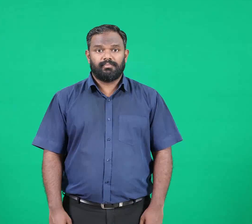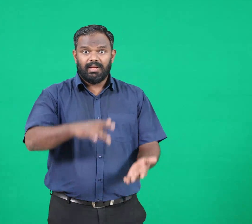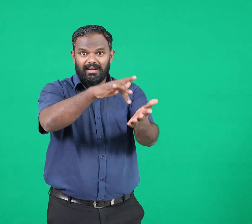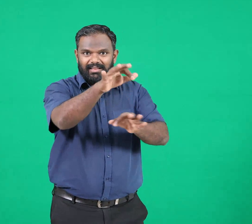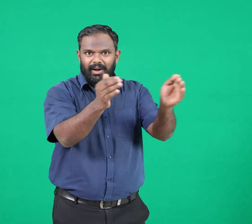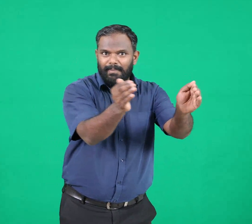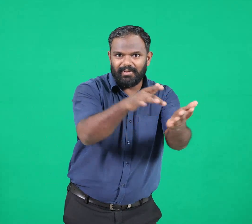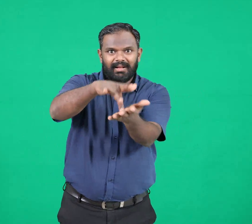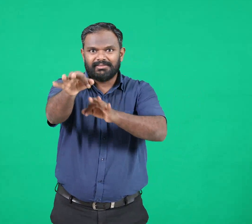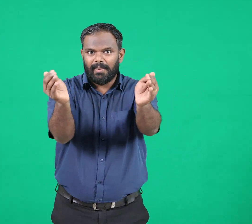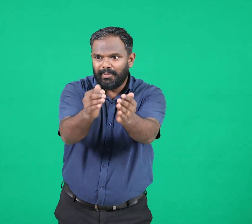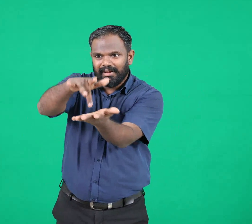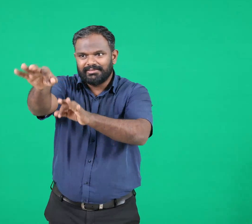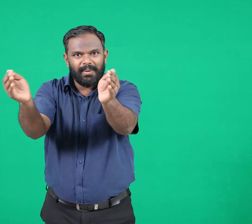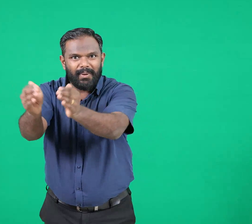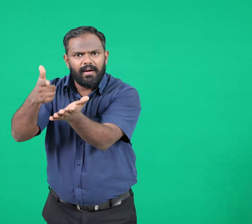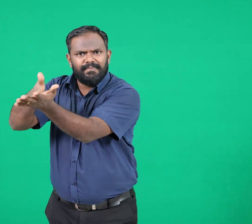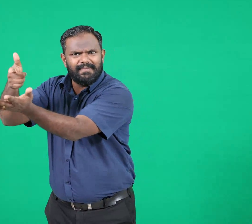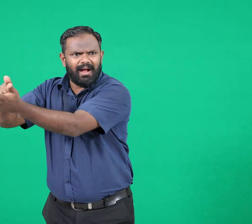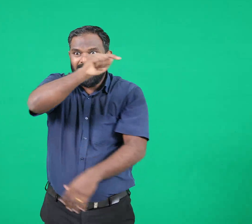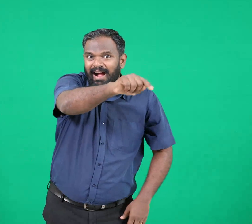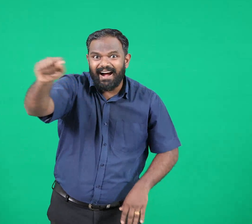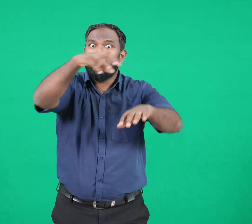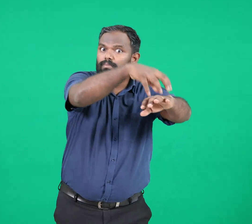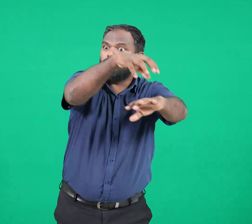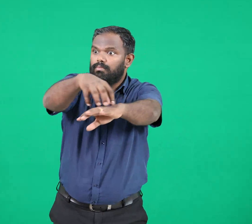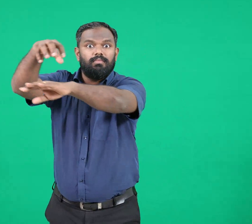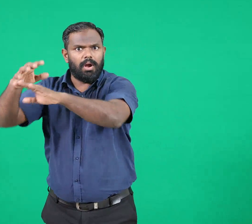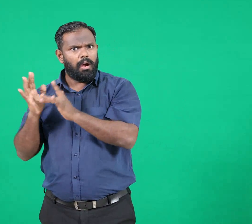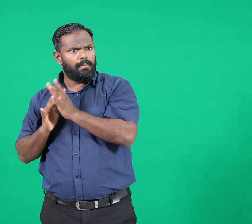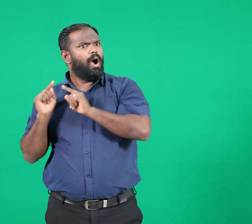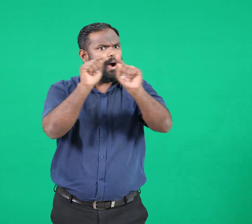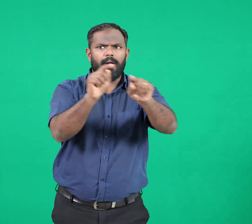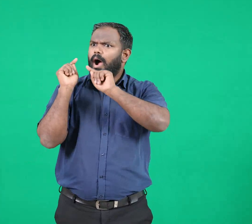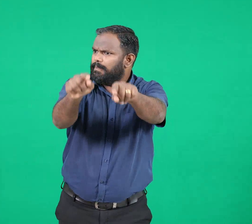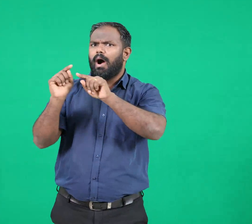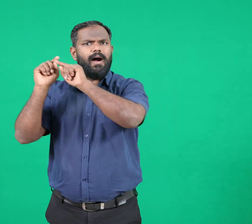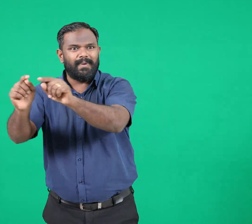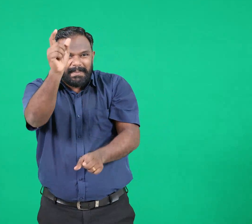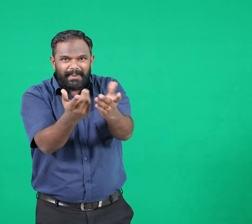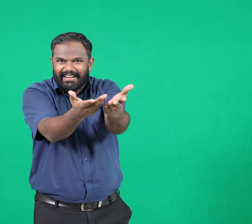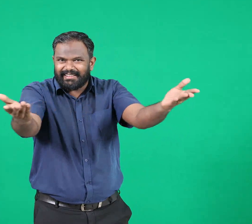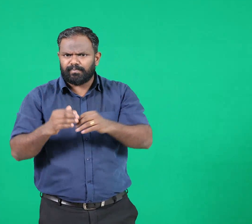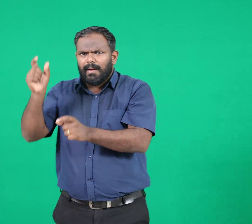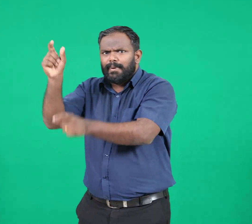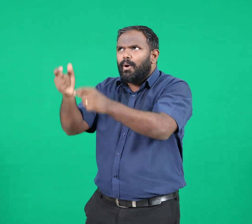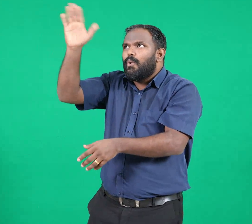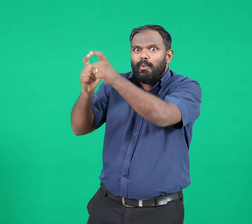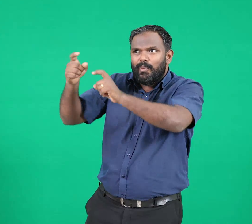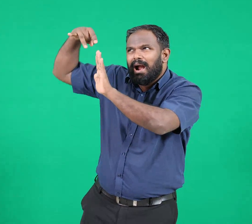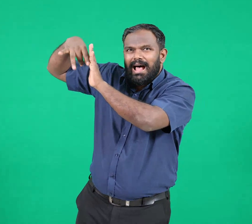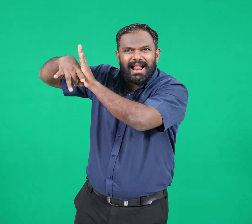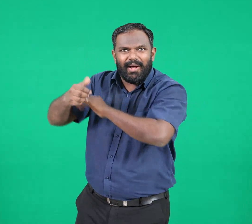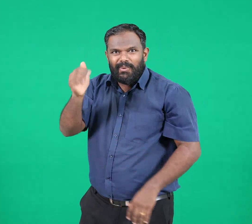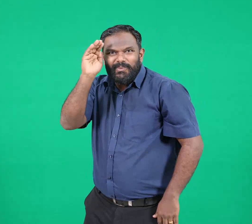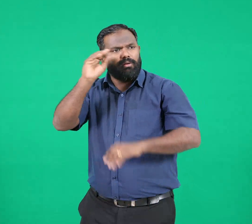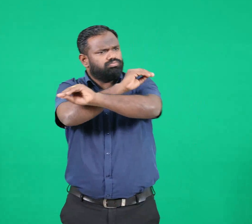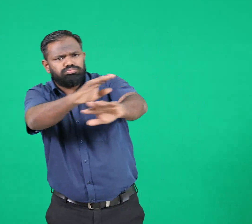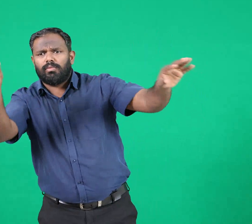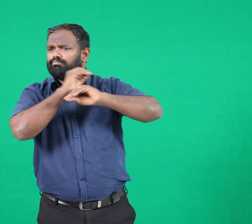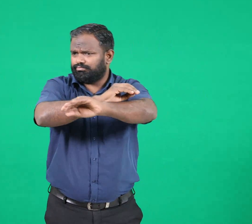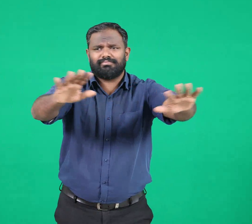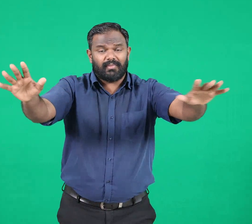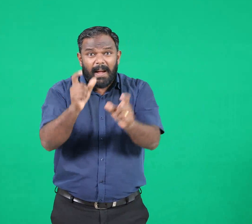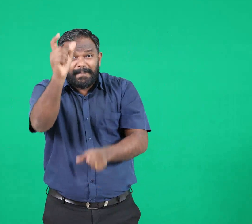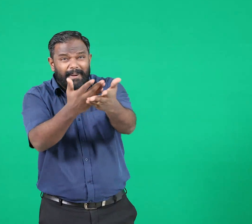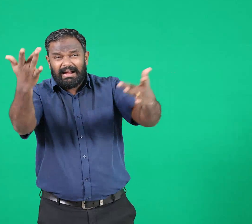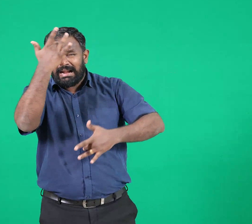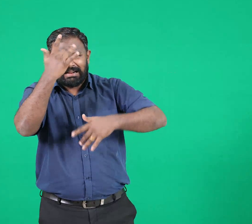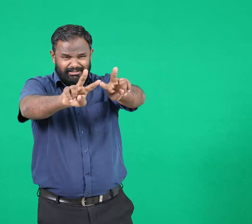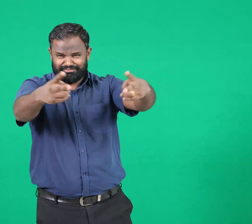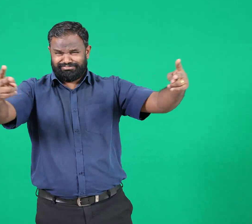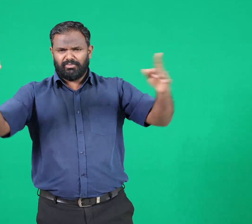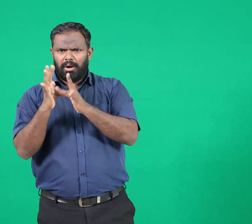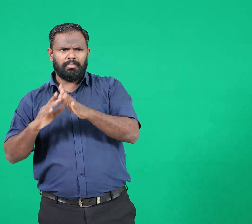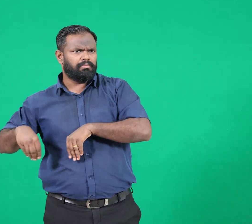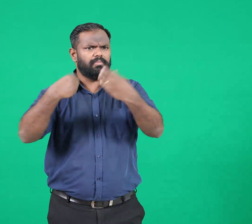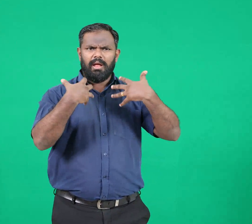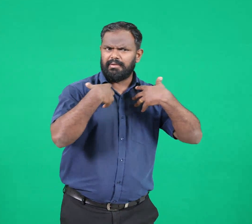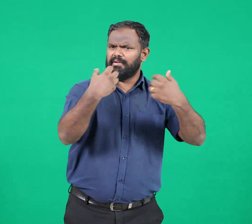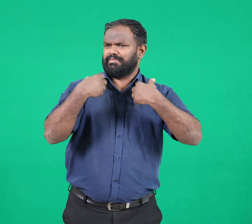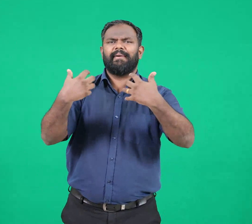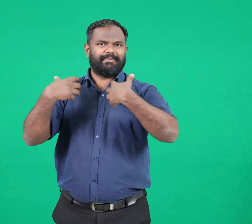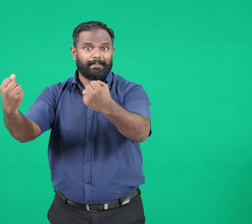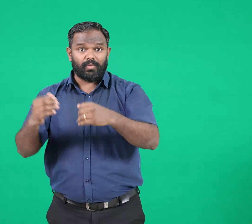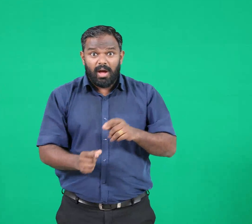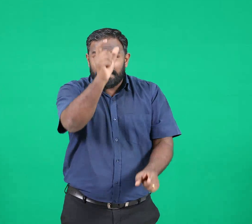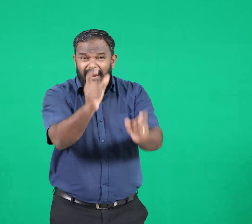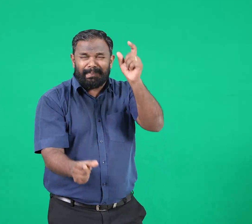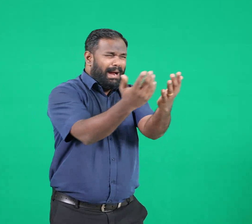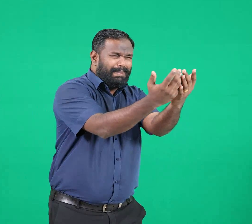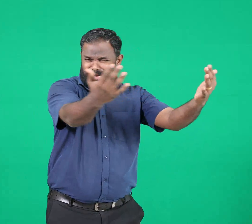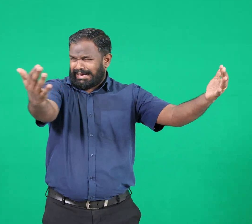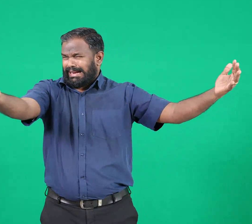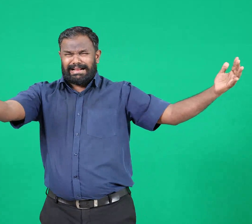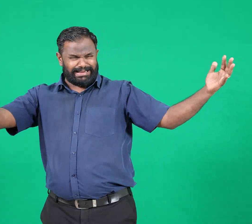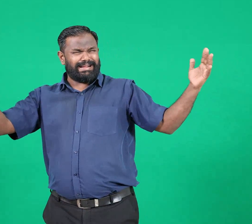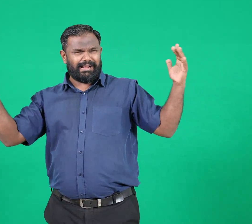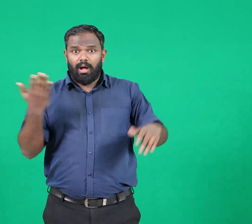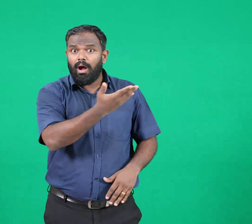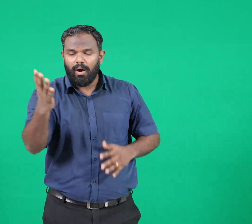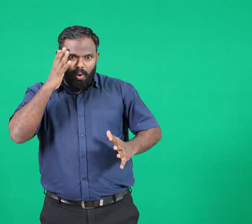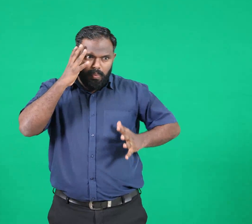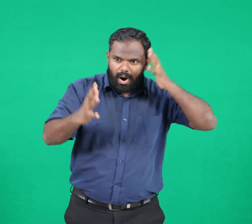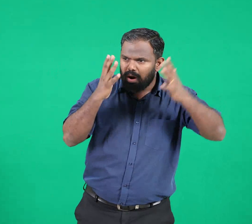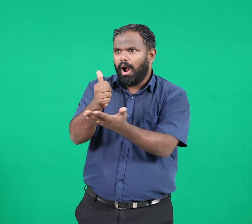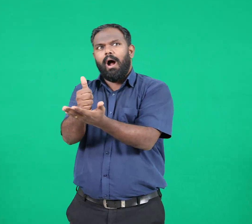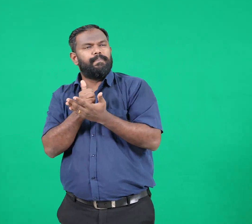Jesus went through all the towns and villages, teaching in their synagogues, preaching the gospel of the kingdom, and healing every disease and sickness.